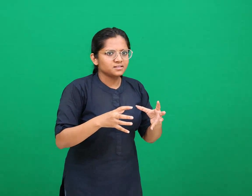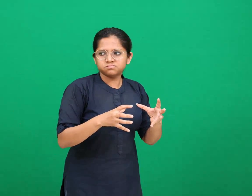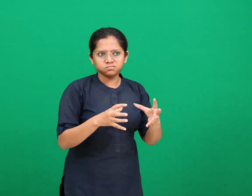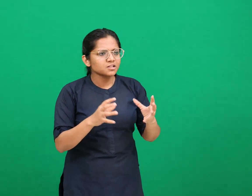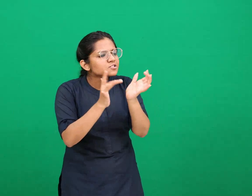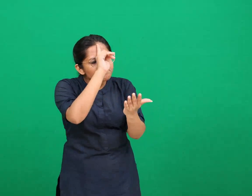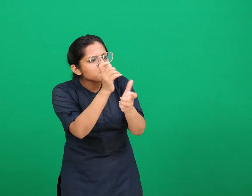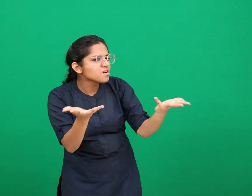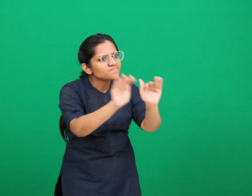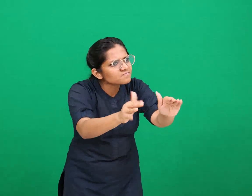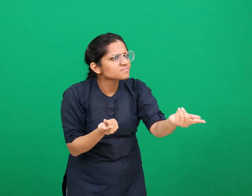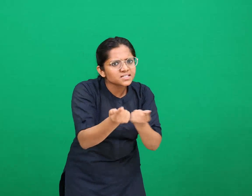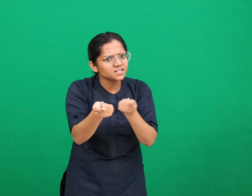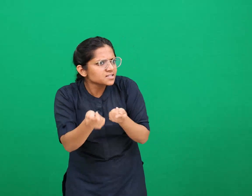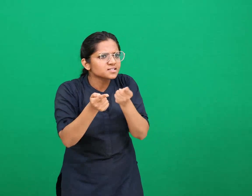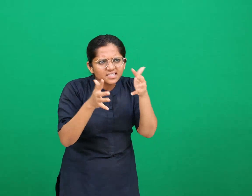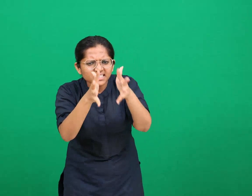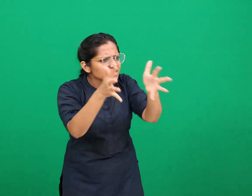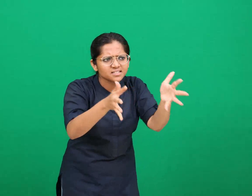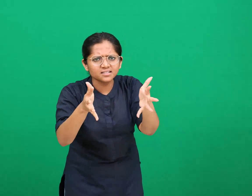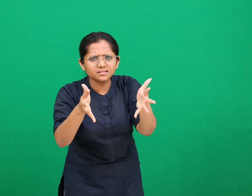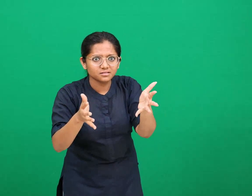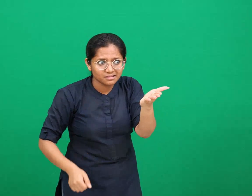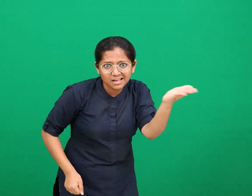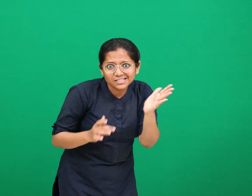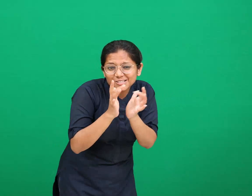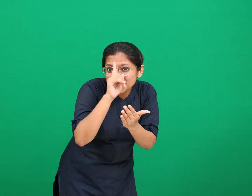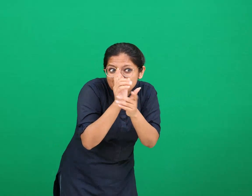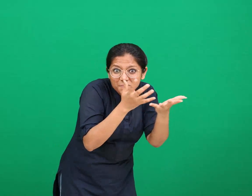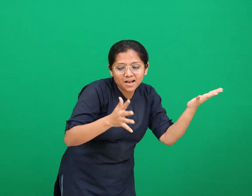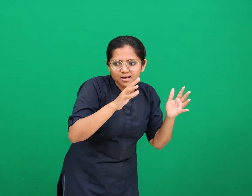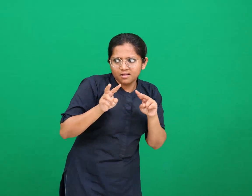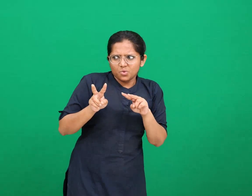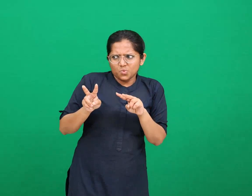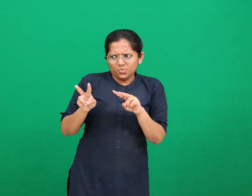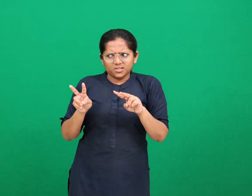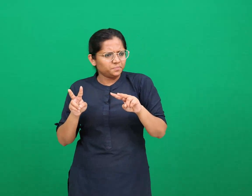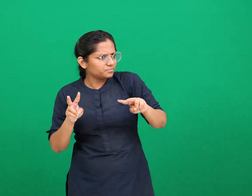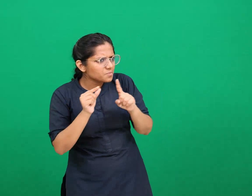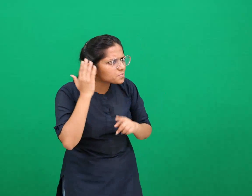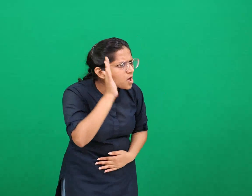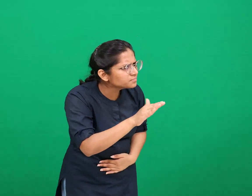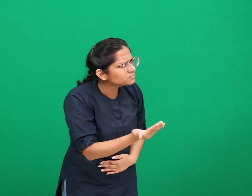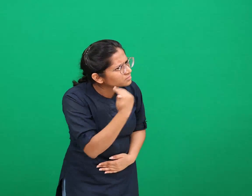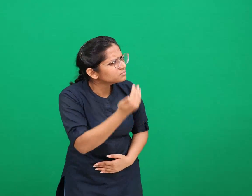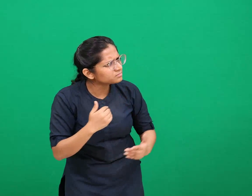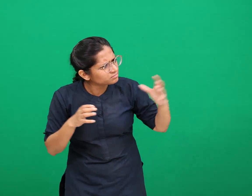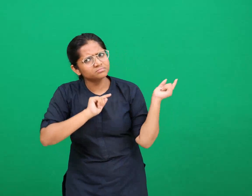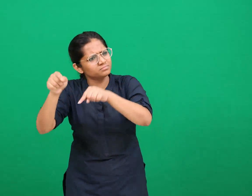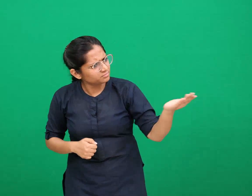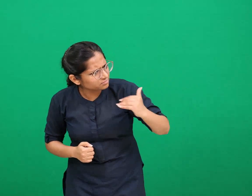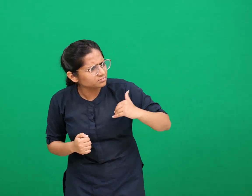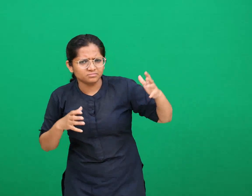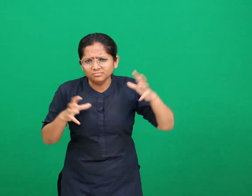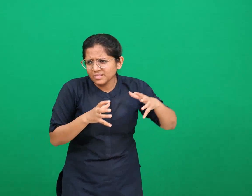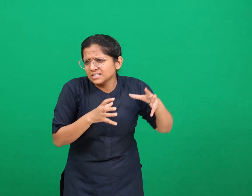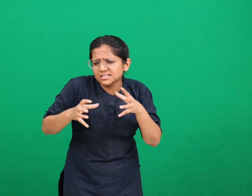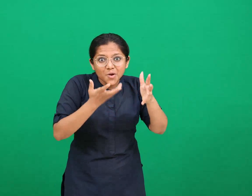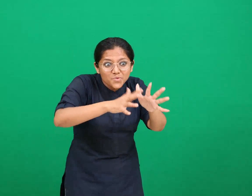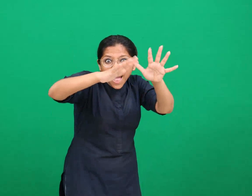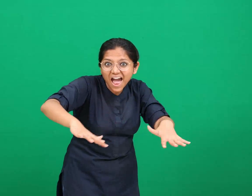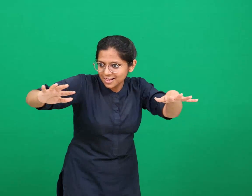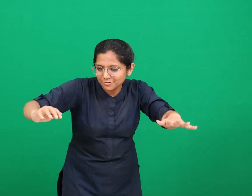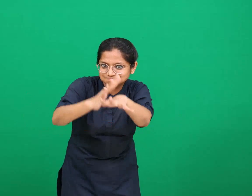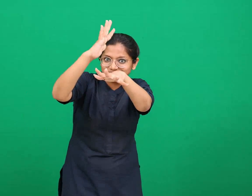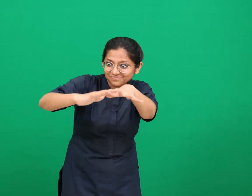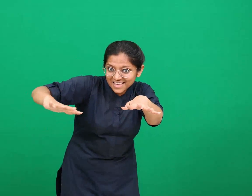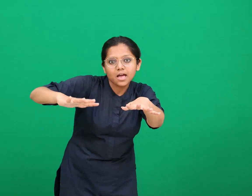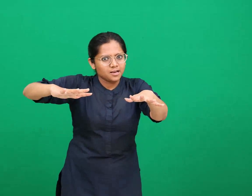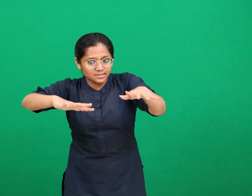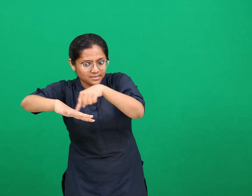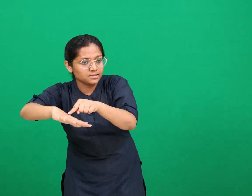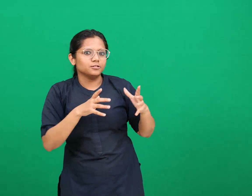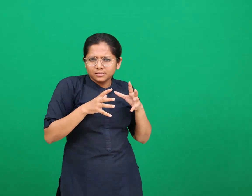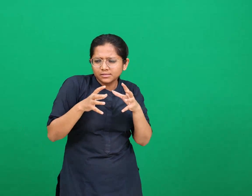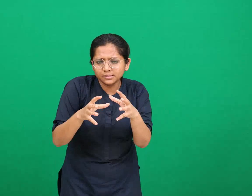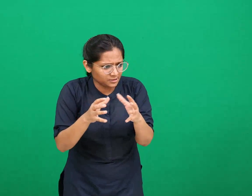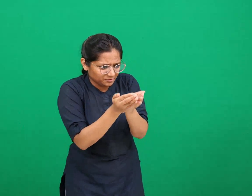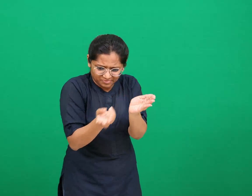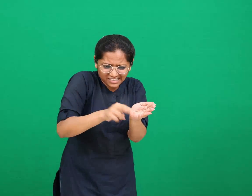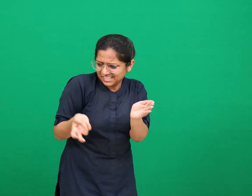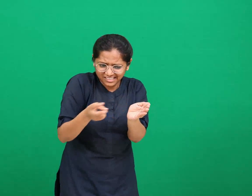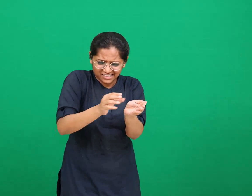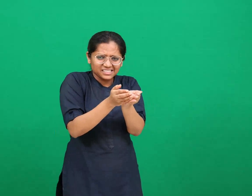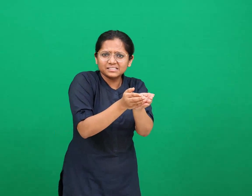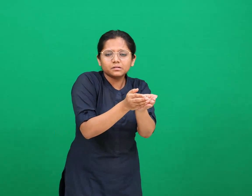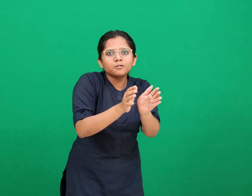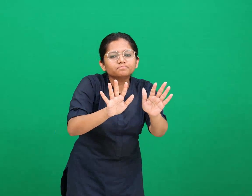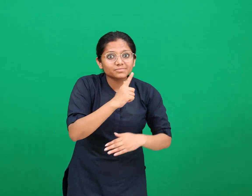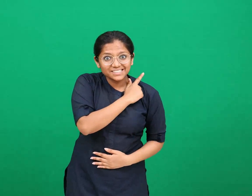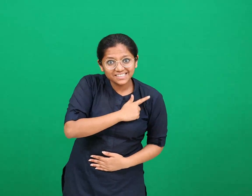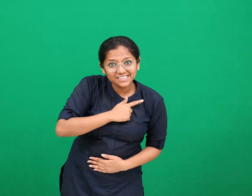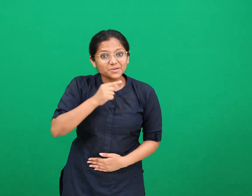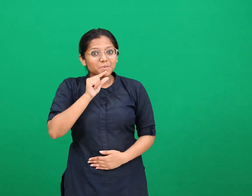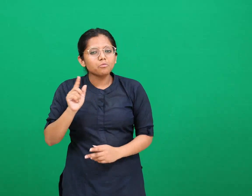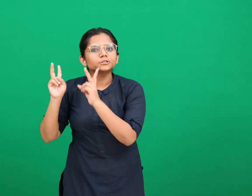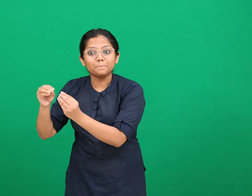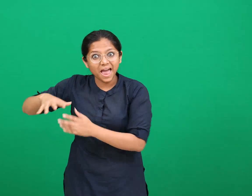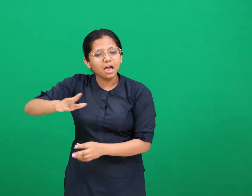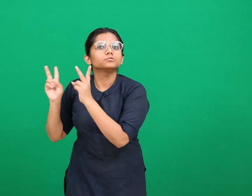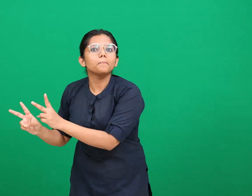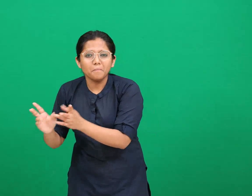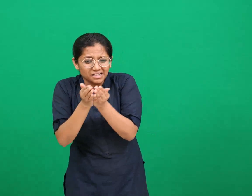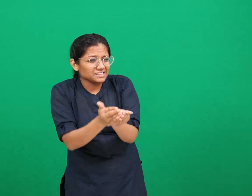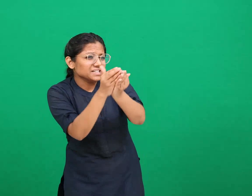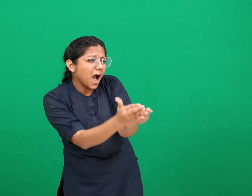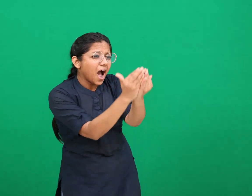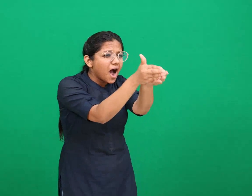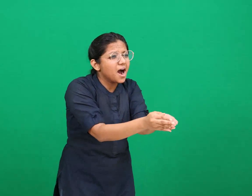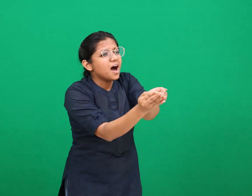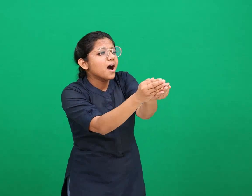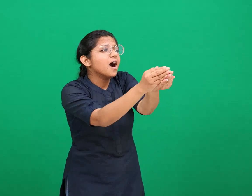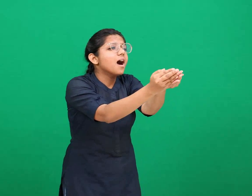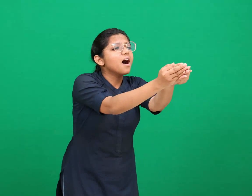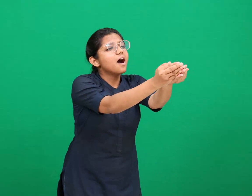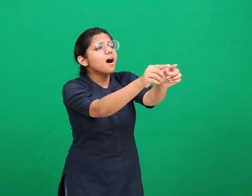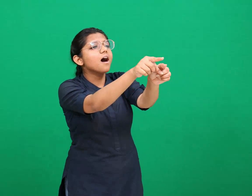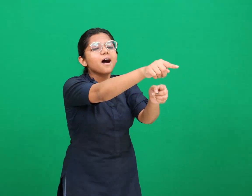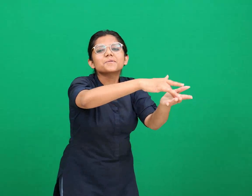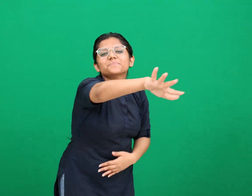The brothers immediately sent Paul to the coast, but Silas and Timothy remained in Berea.